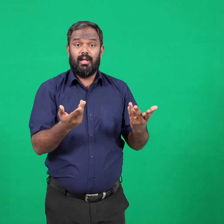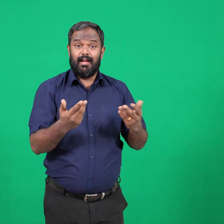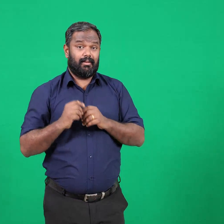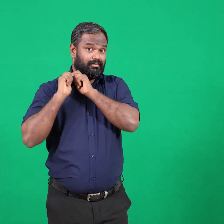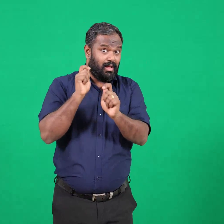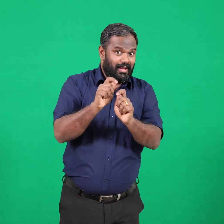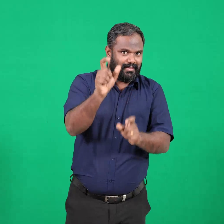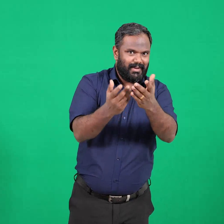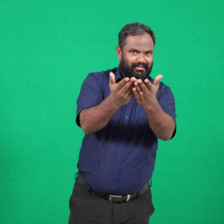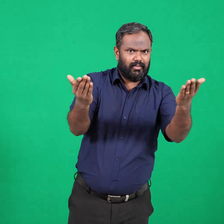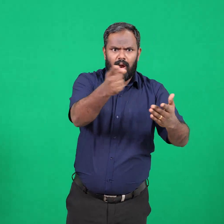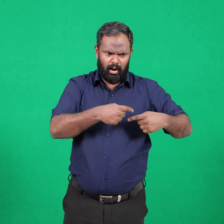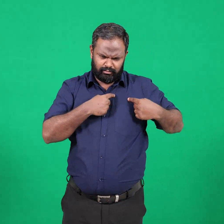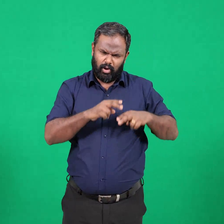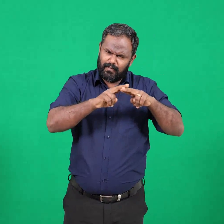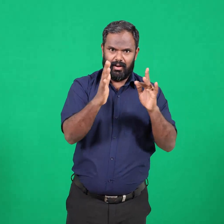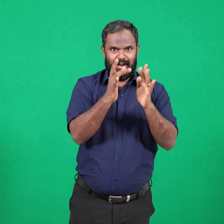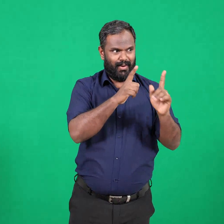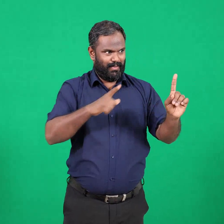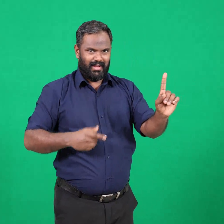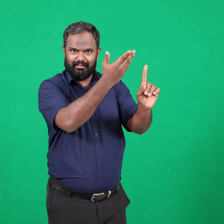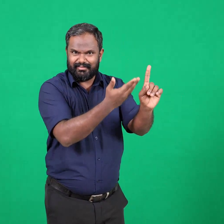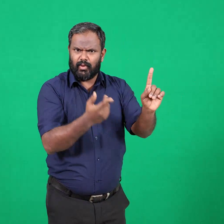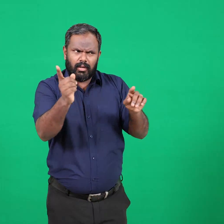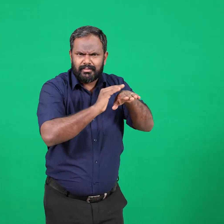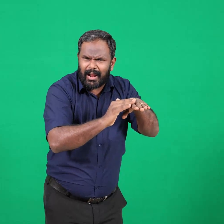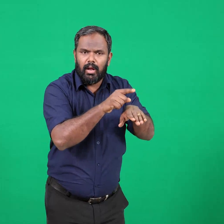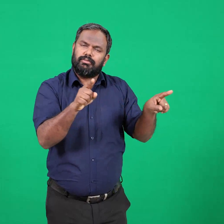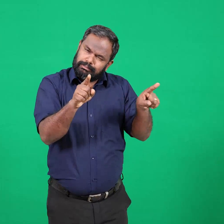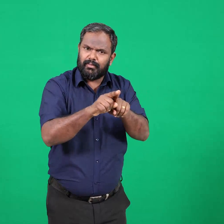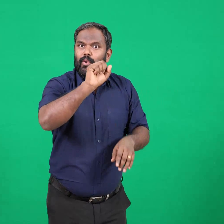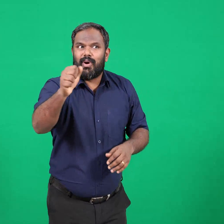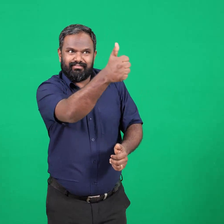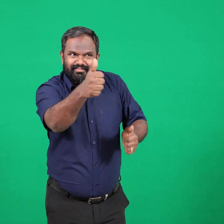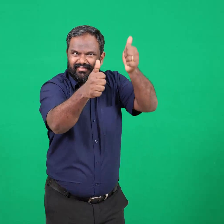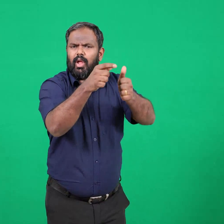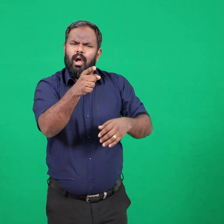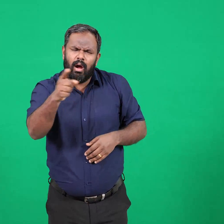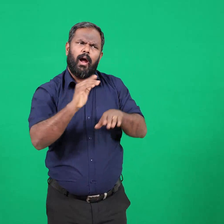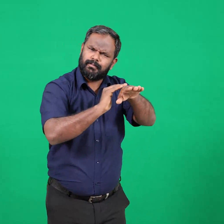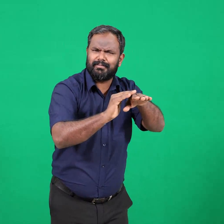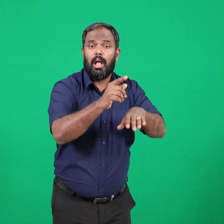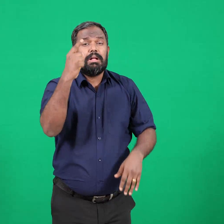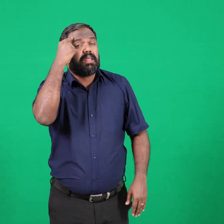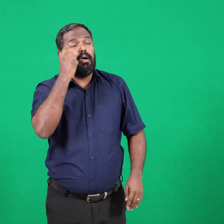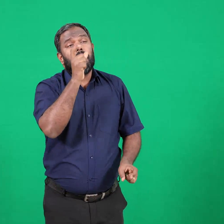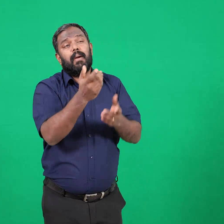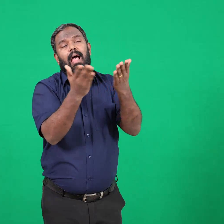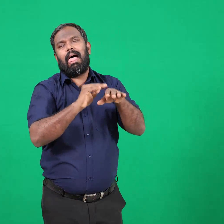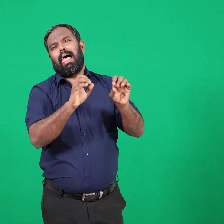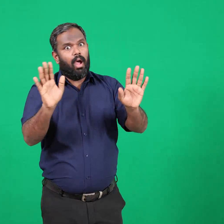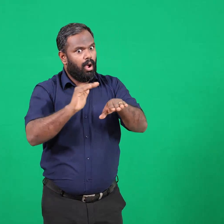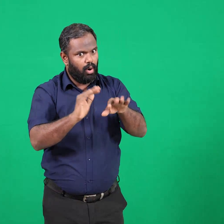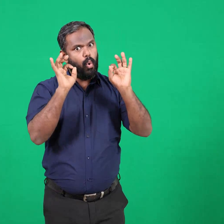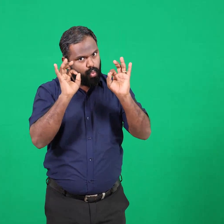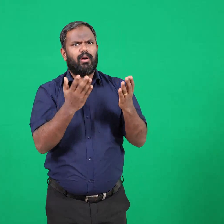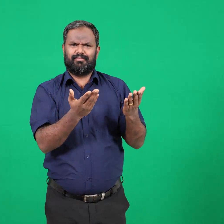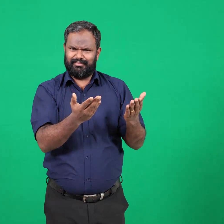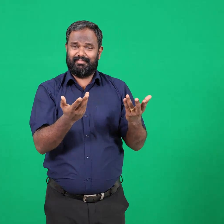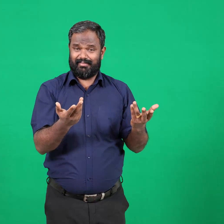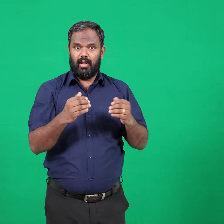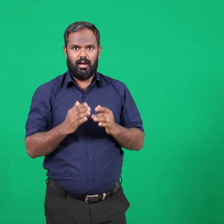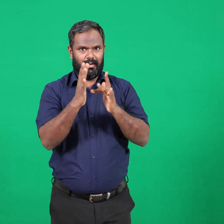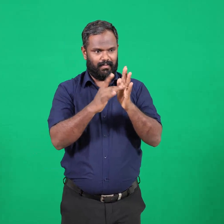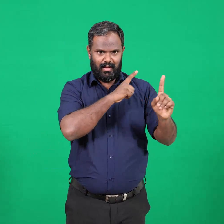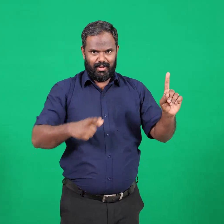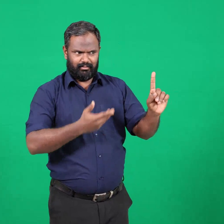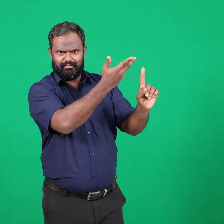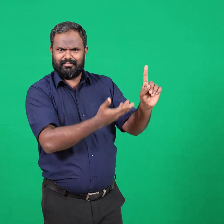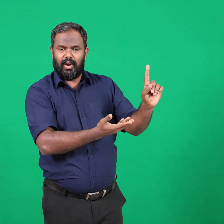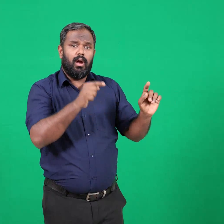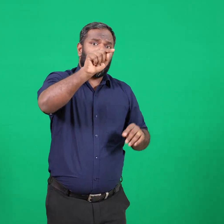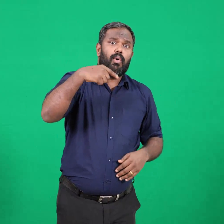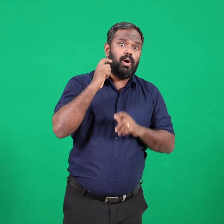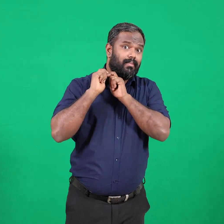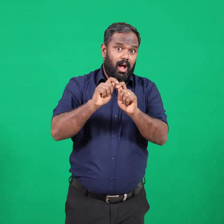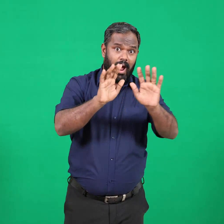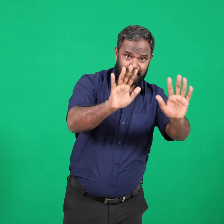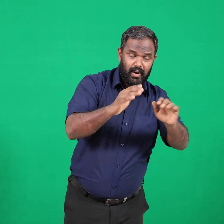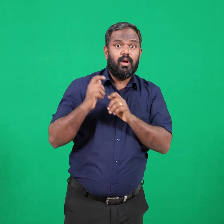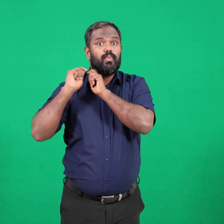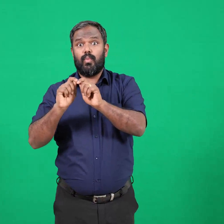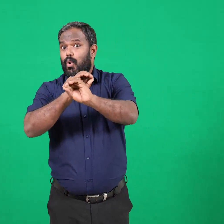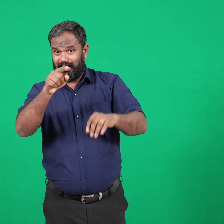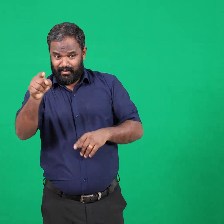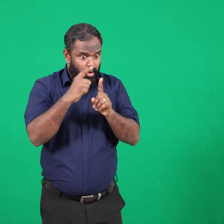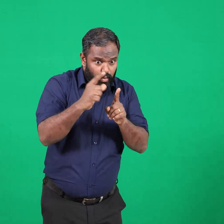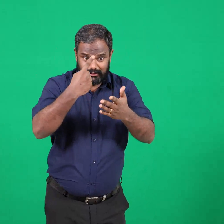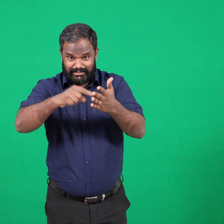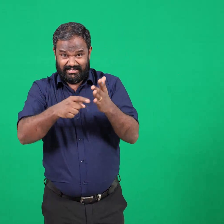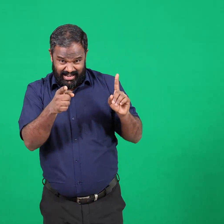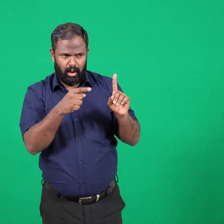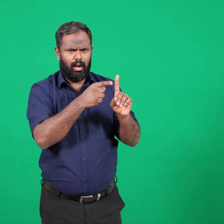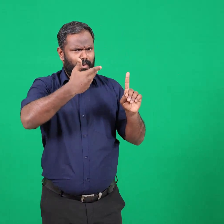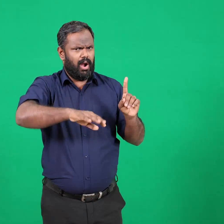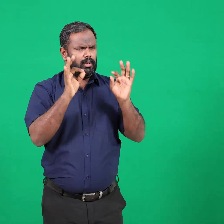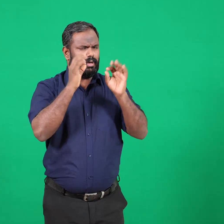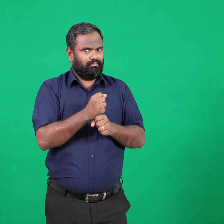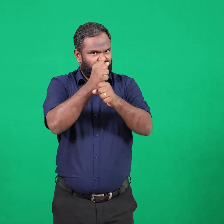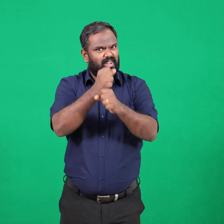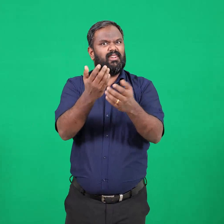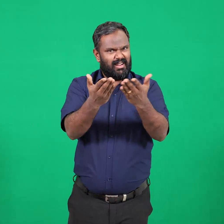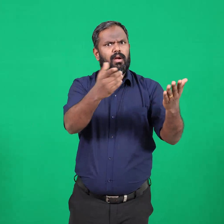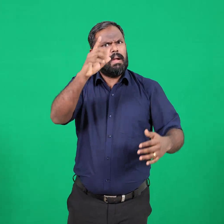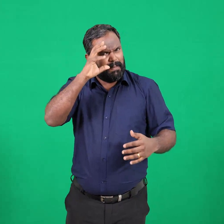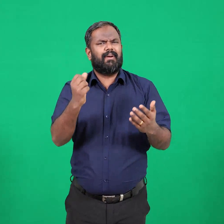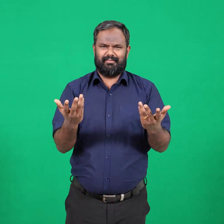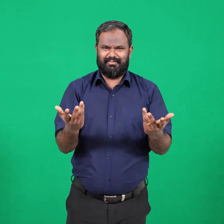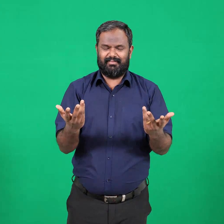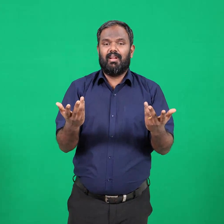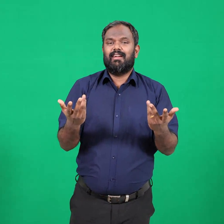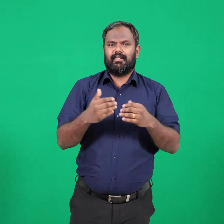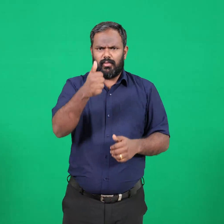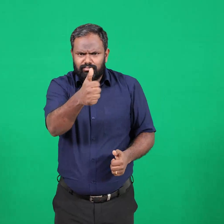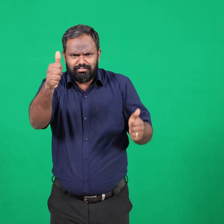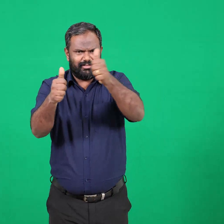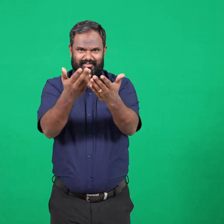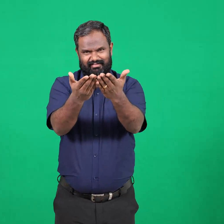Serve with good will, as to the Lord and not to men, because you know that the Lord will reward each one for whatever good he does, whether he is slave or free.